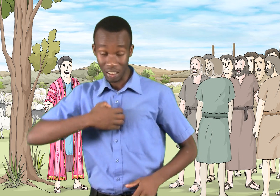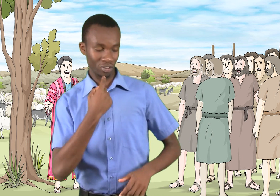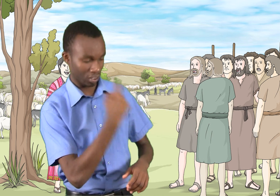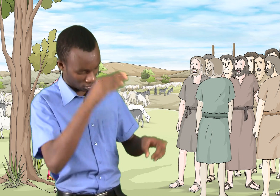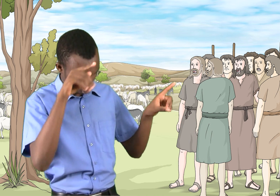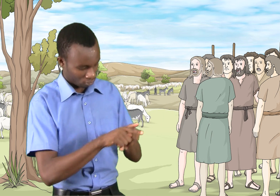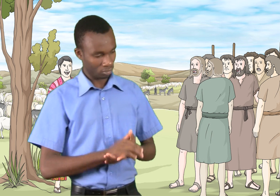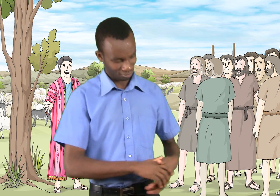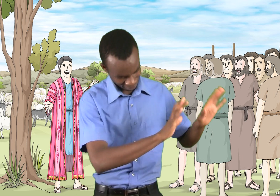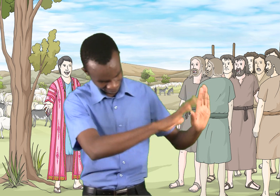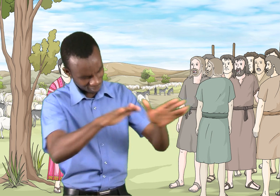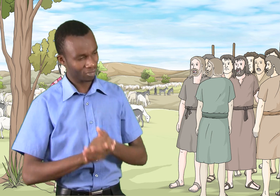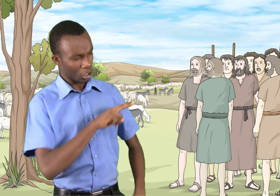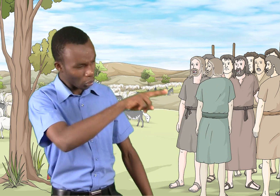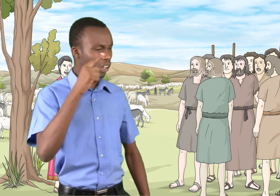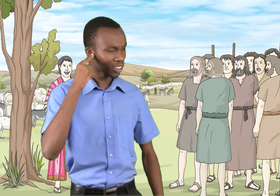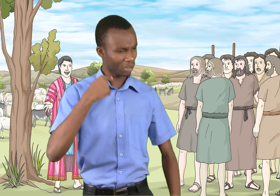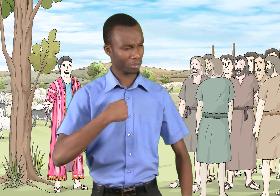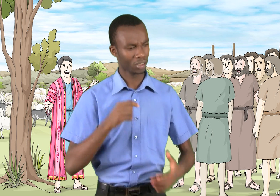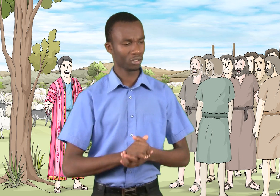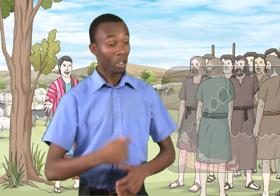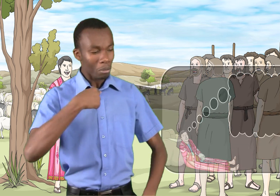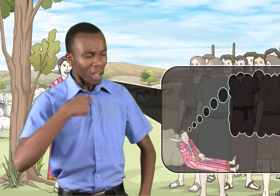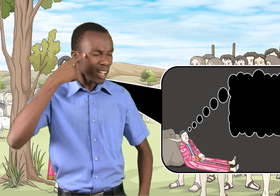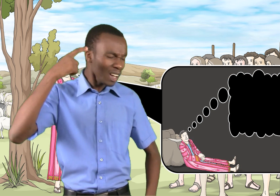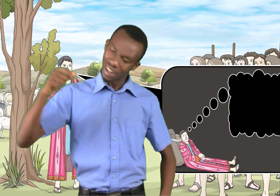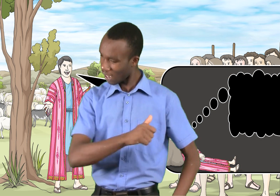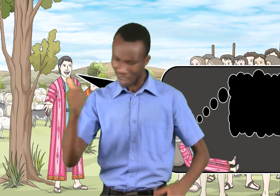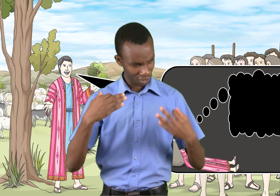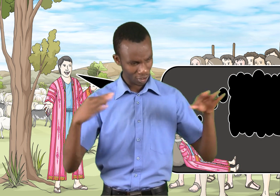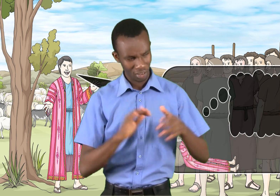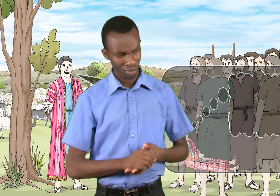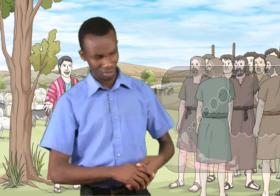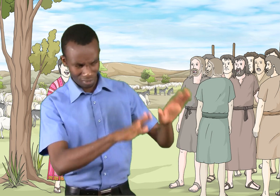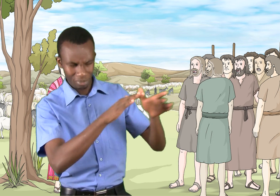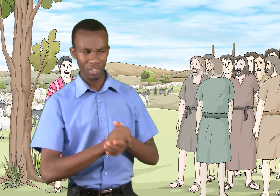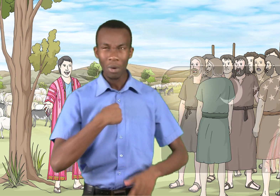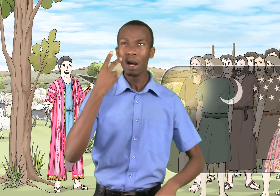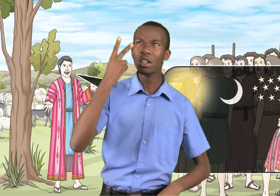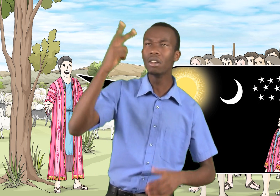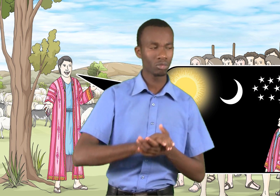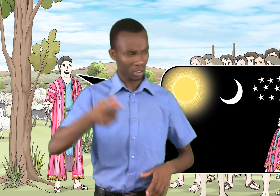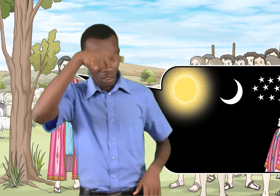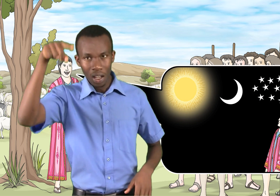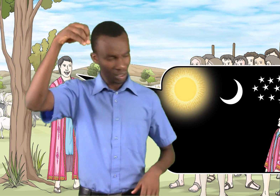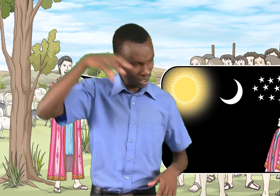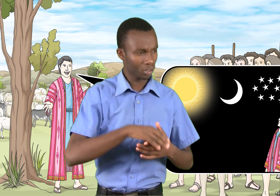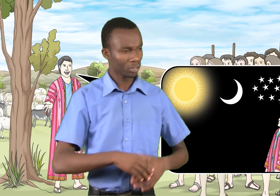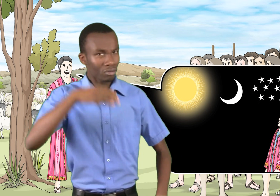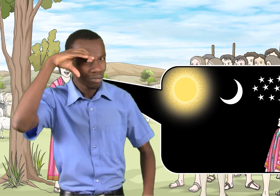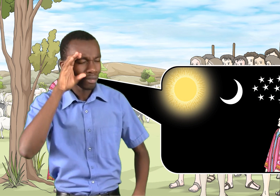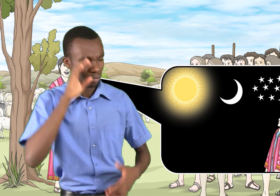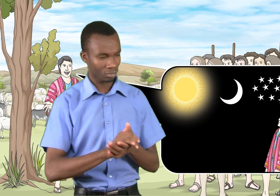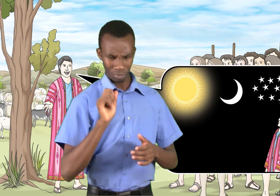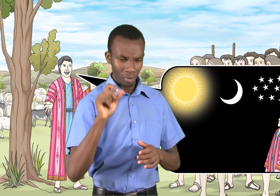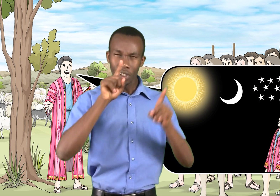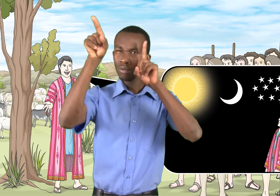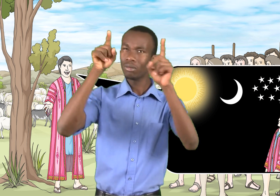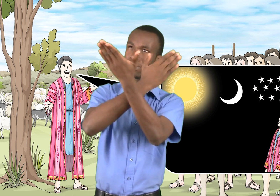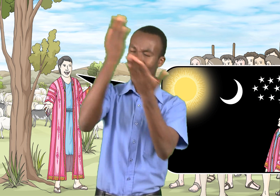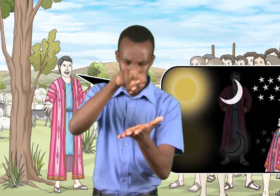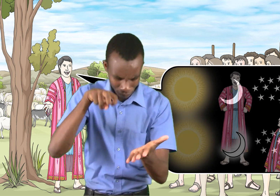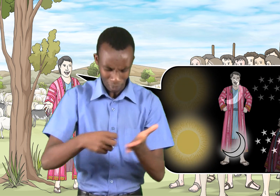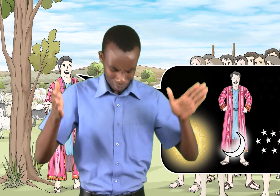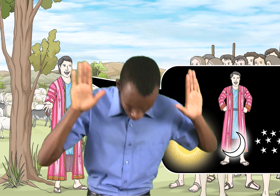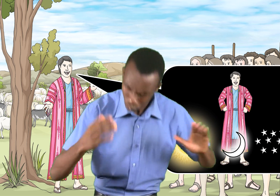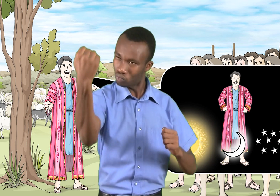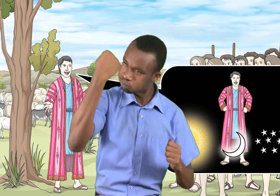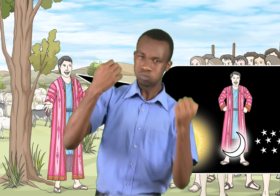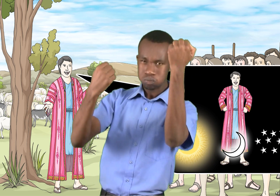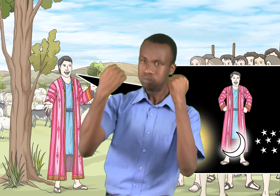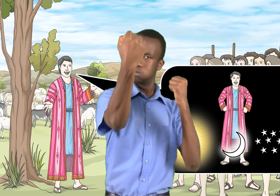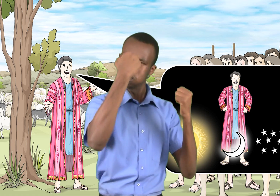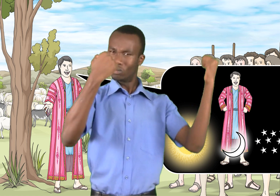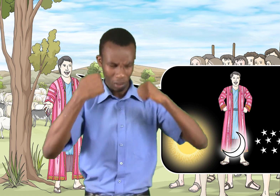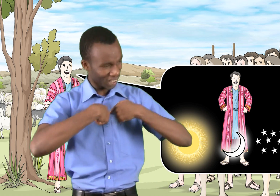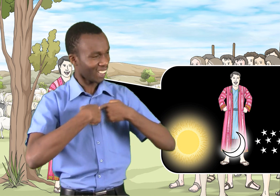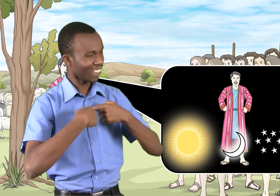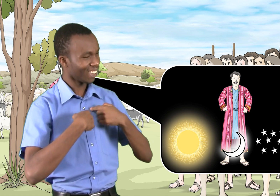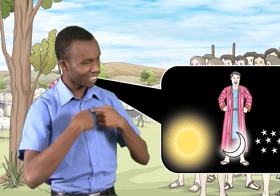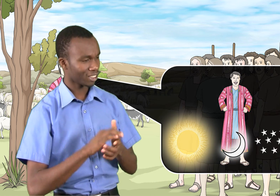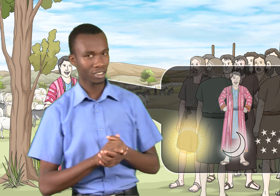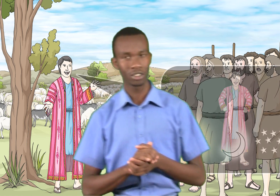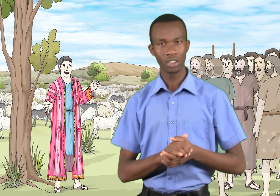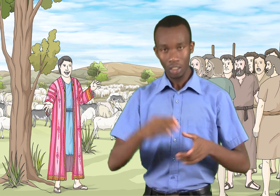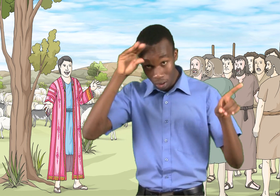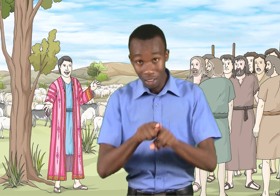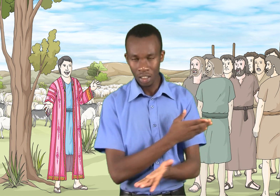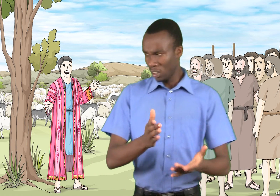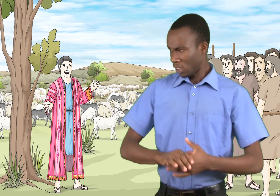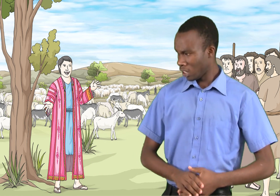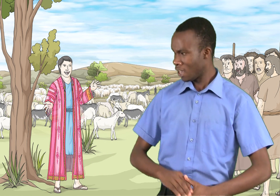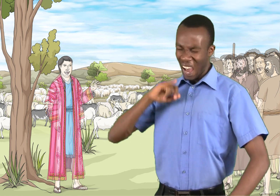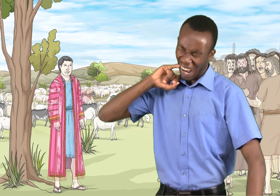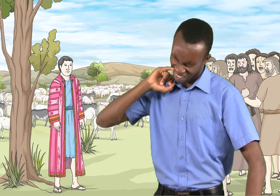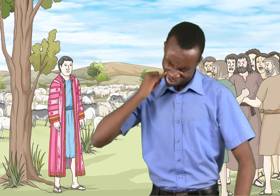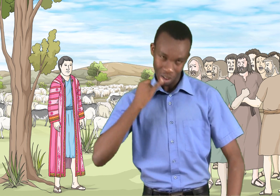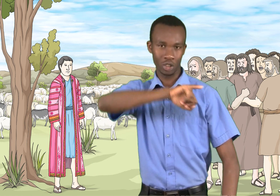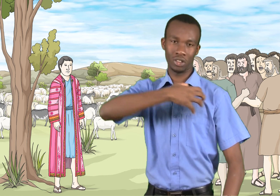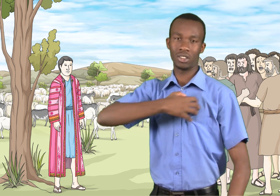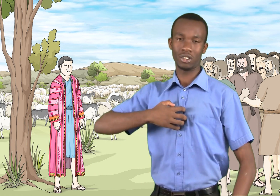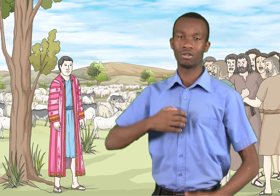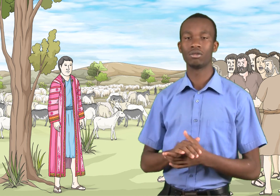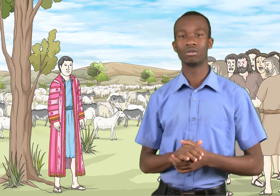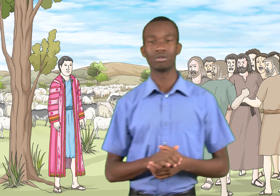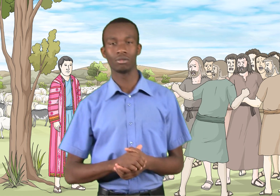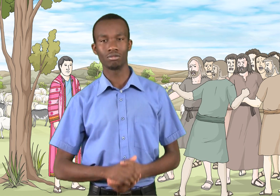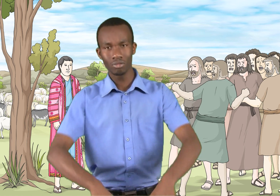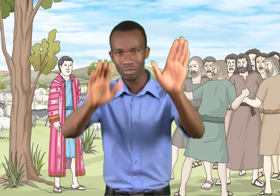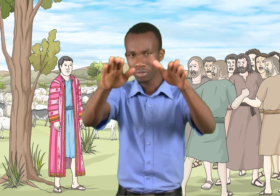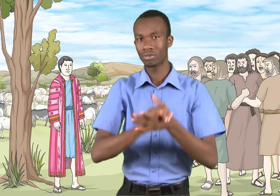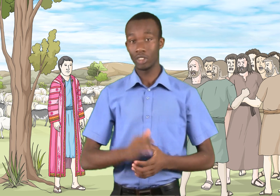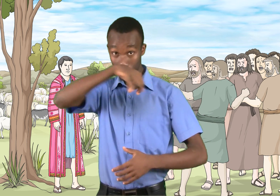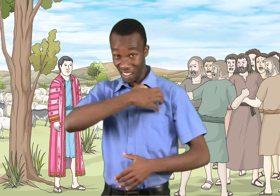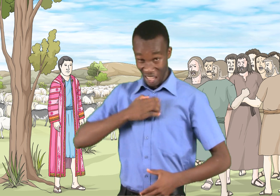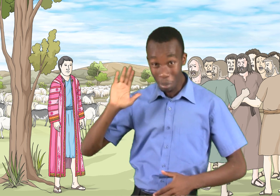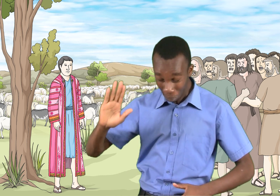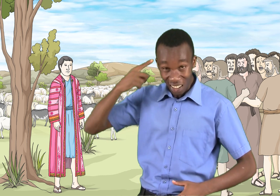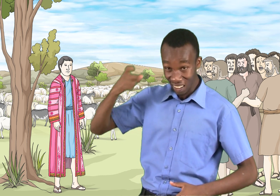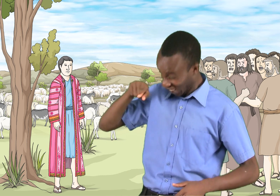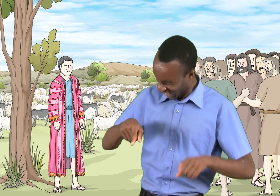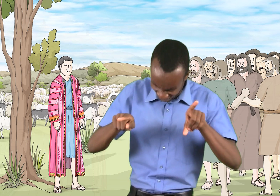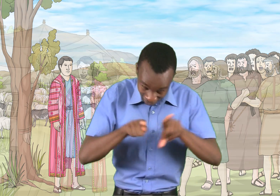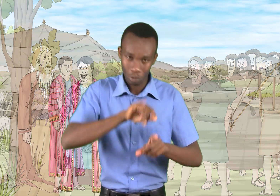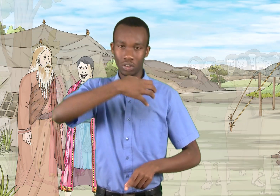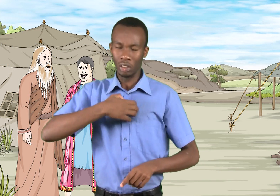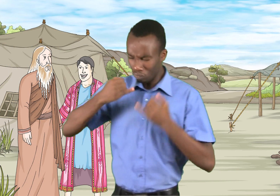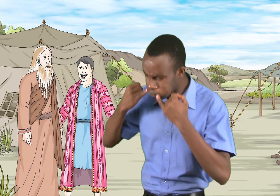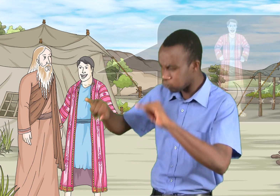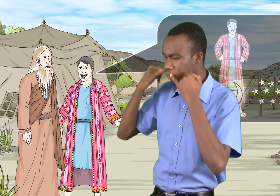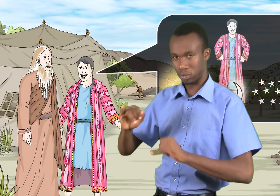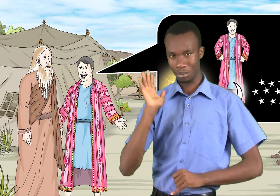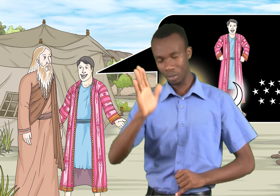“Look,” he said, “I had another dream, and this time the sun and moon and eleven stars were bowing down to me.”